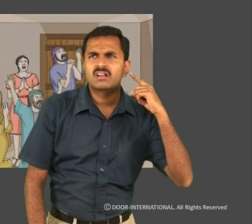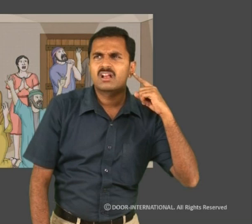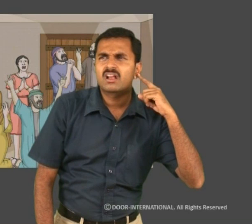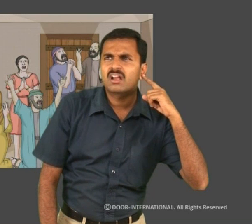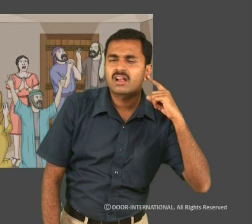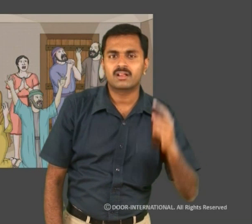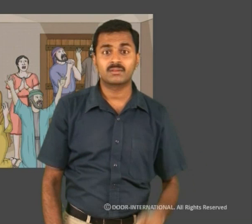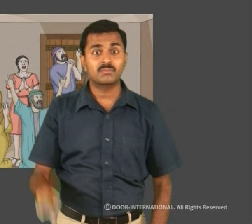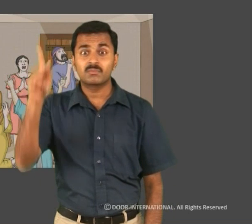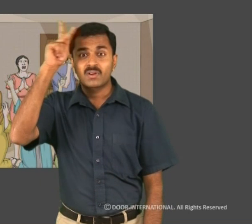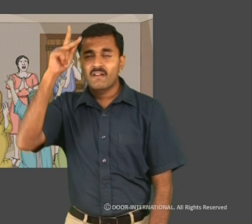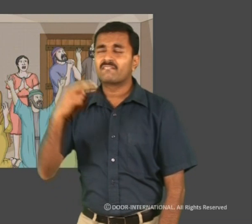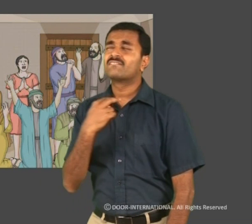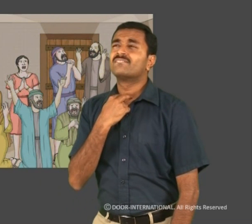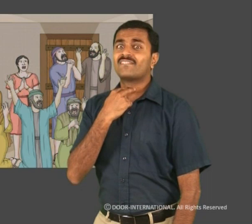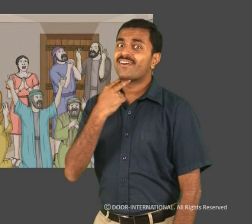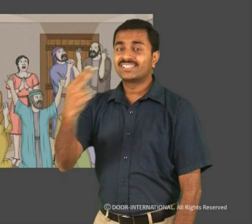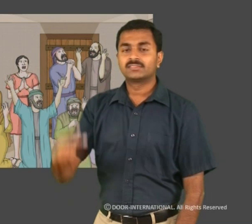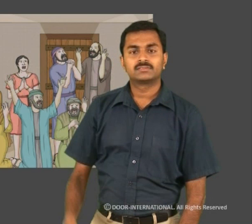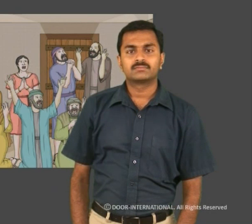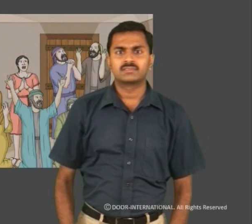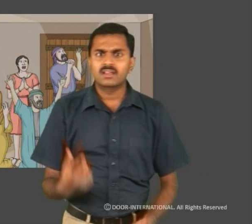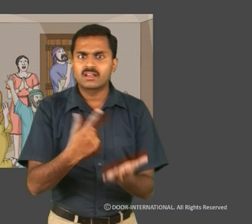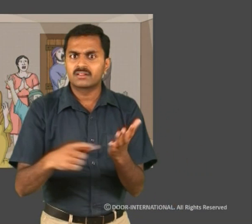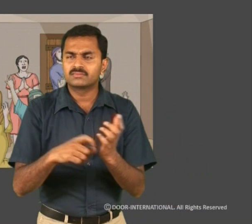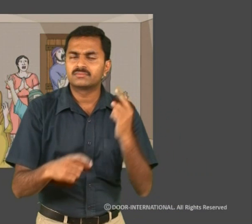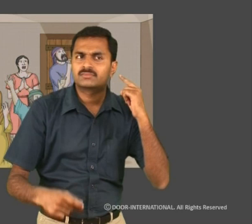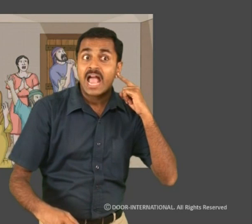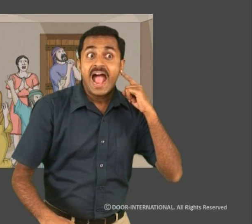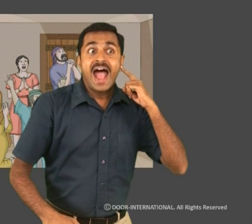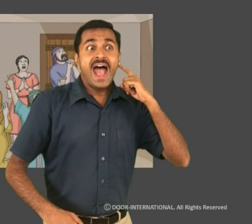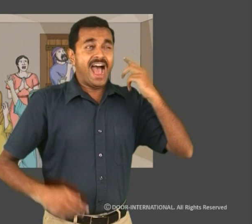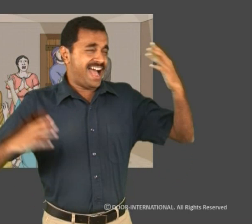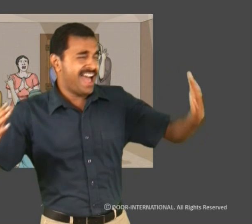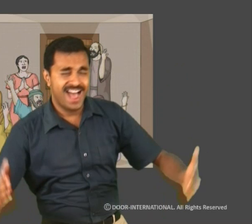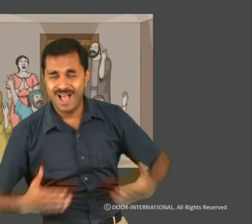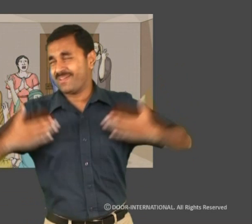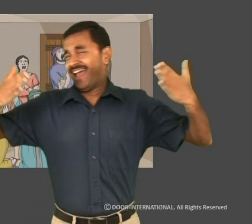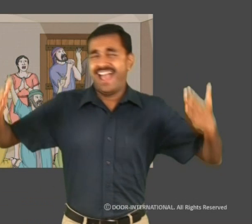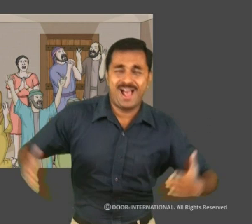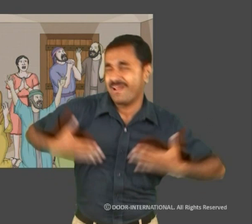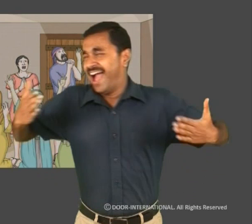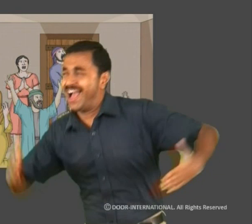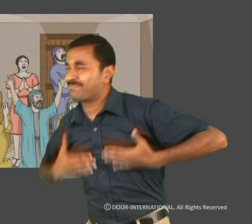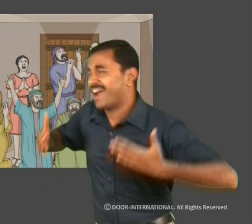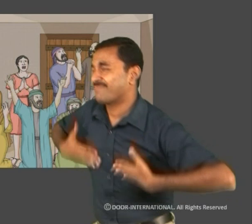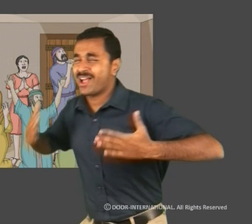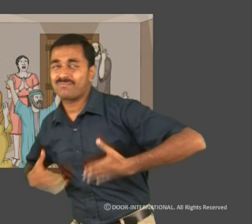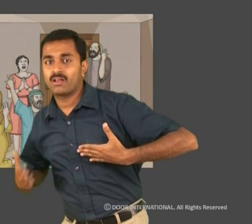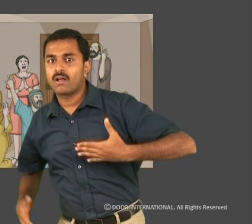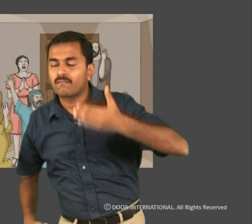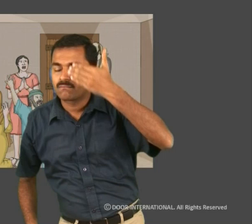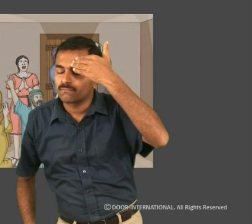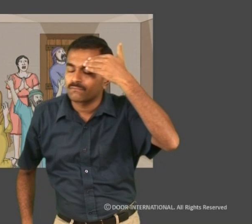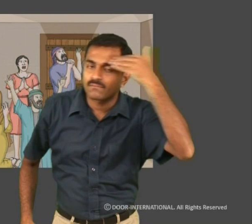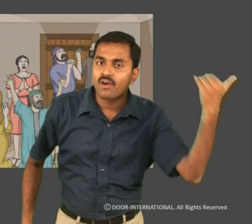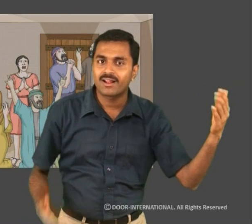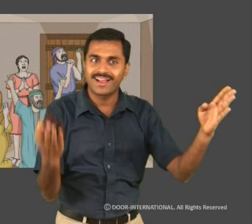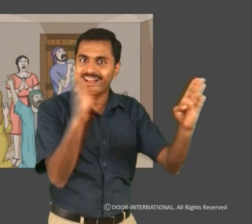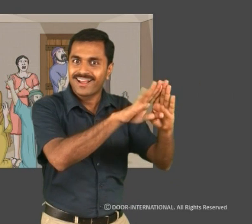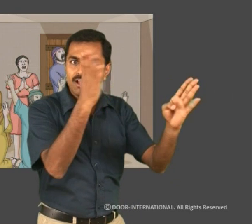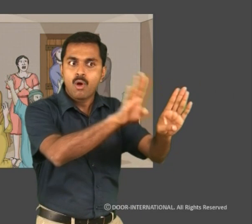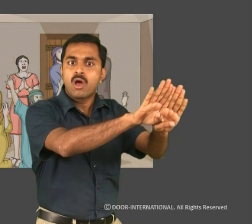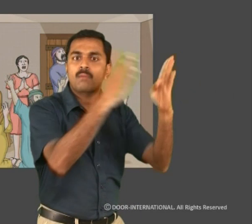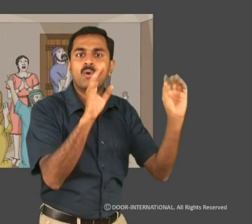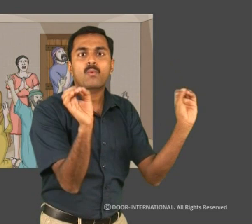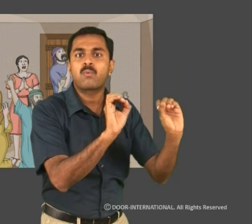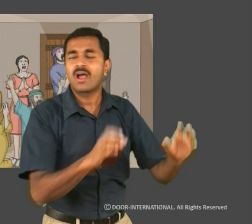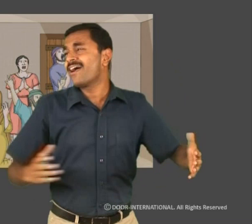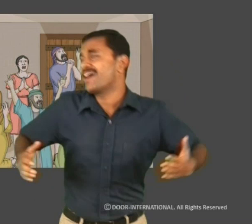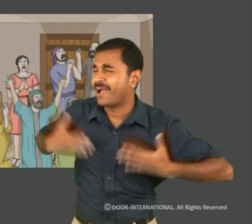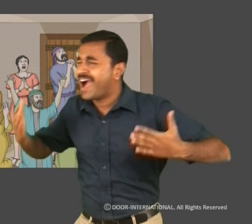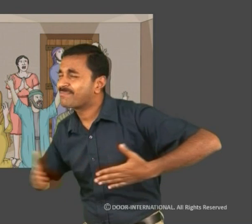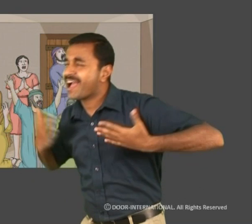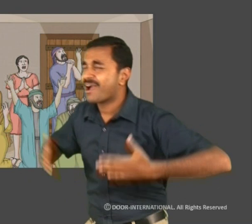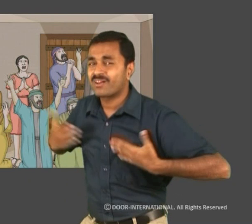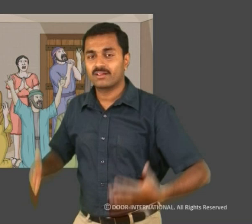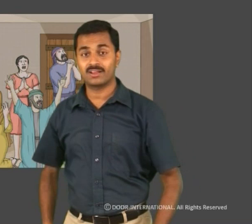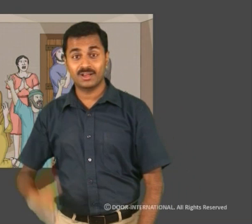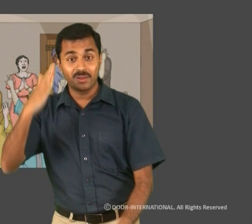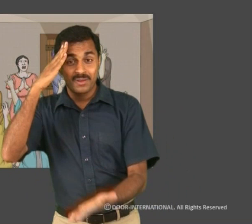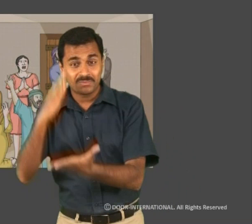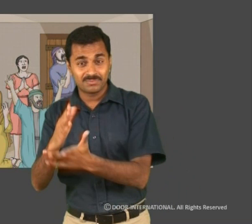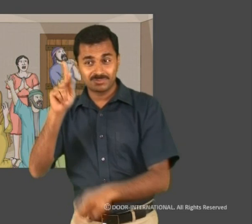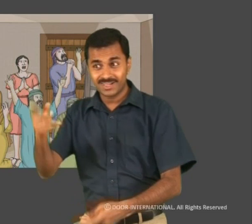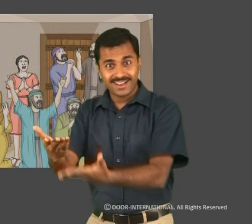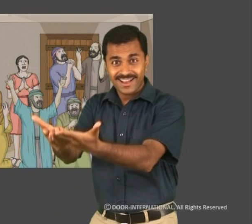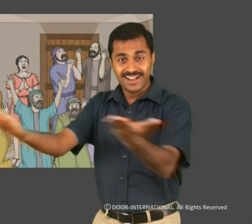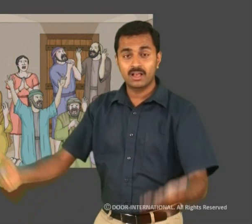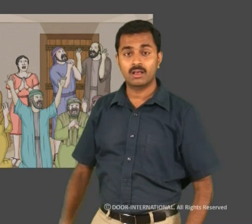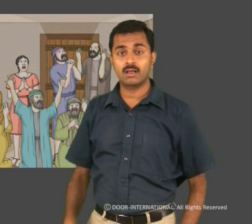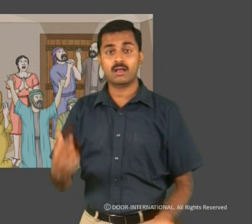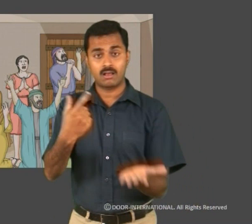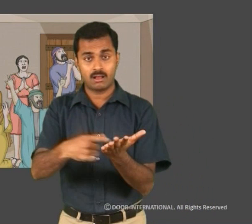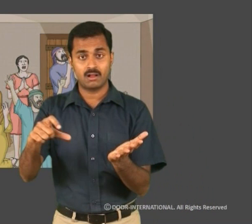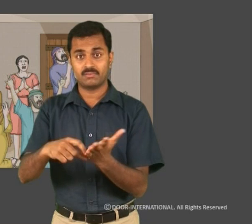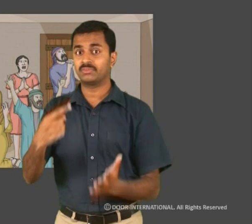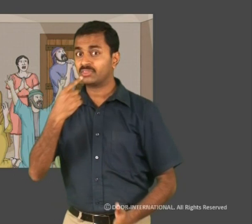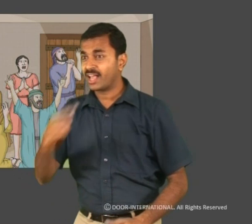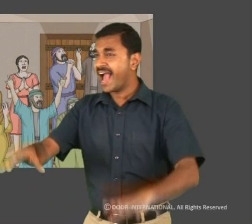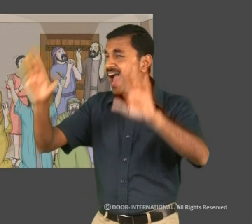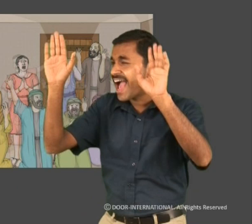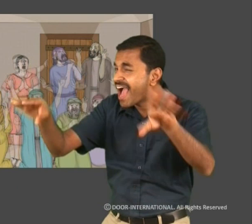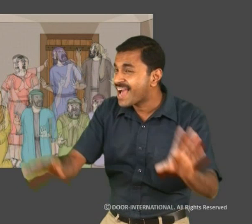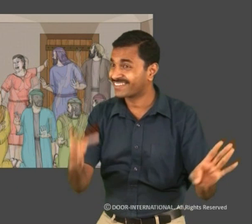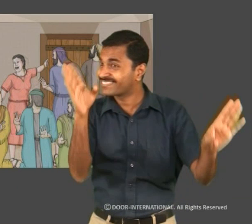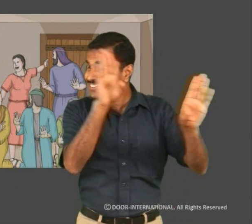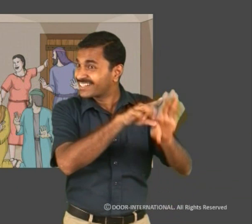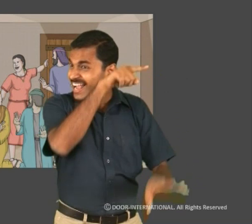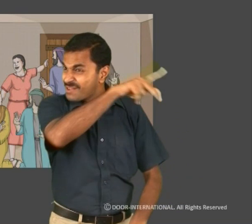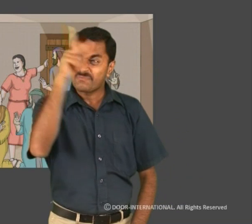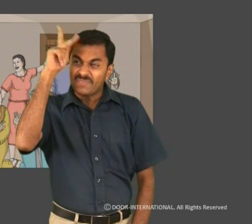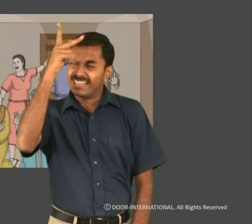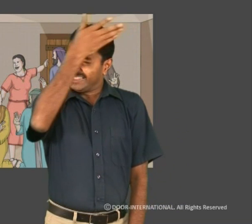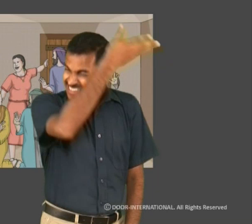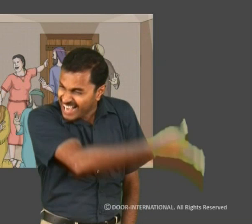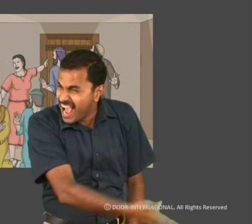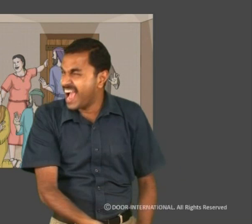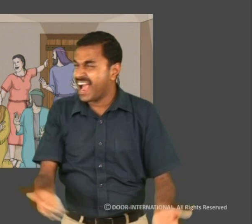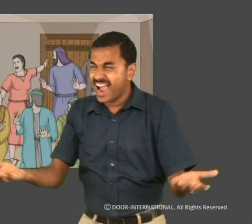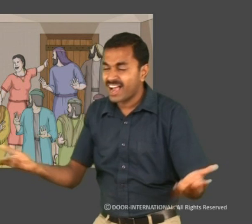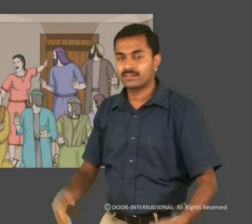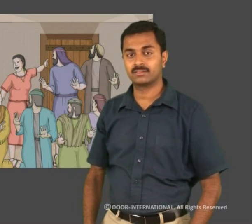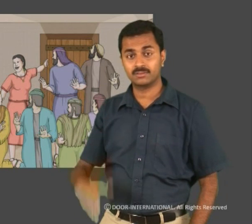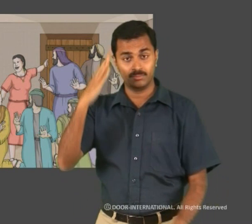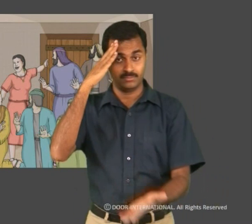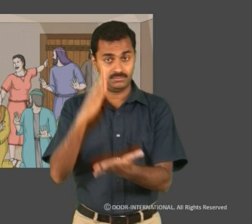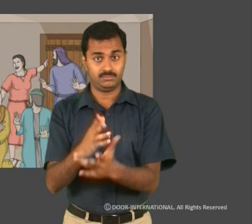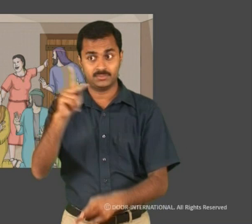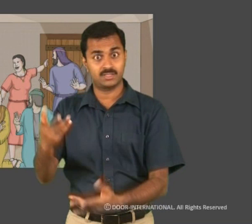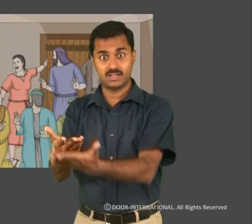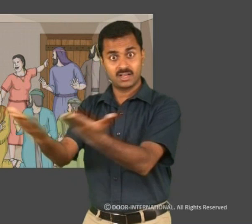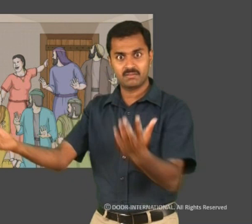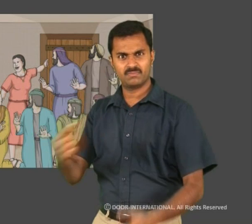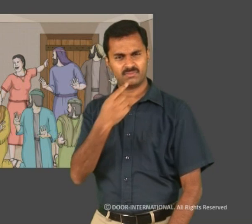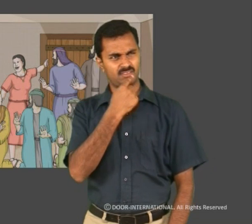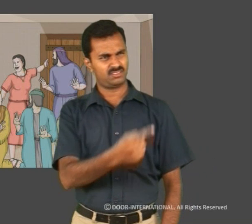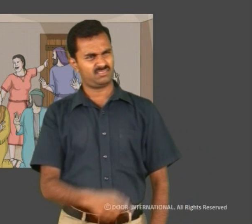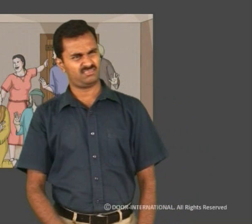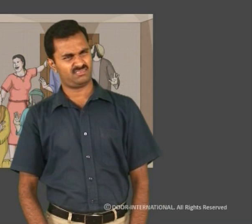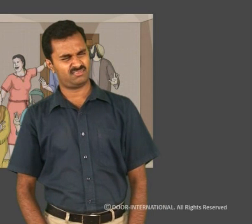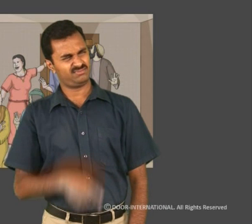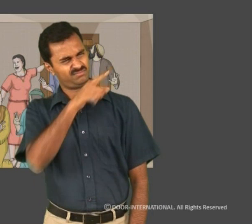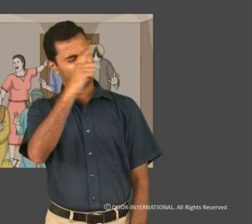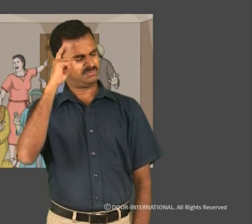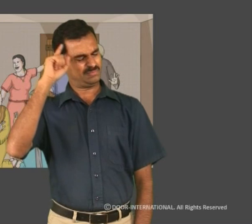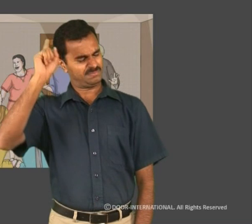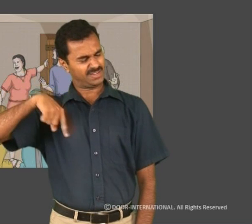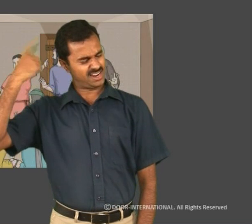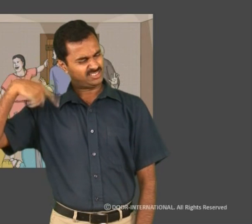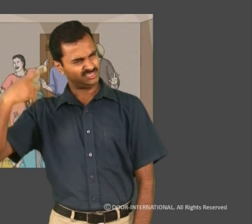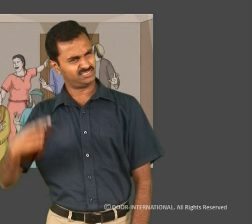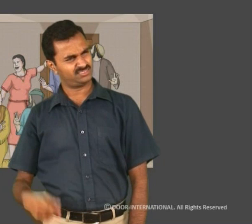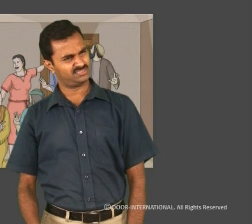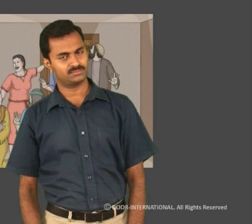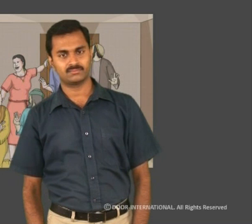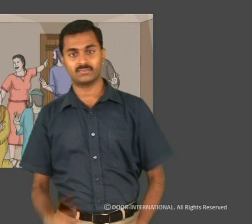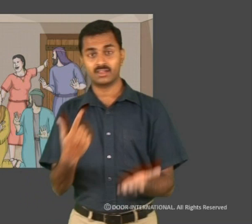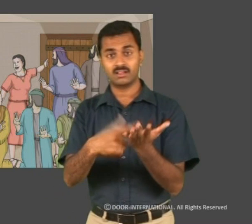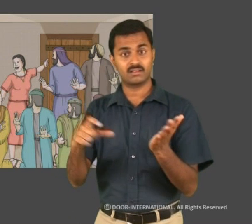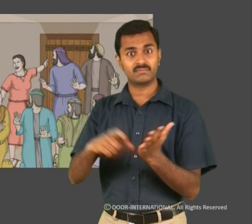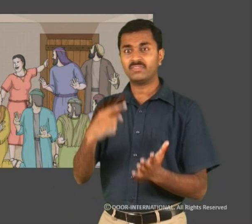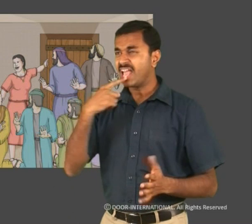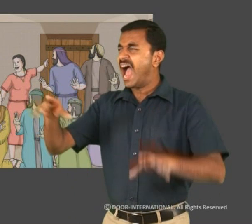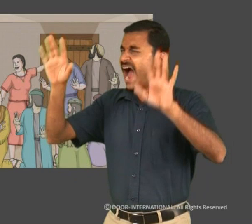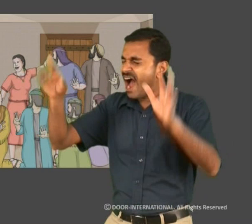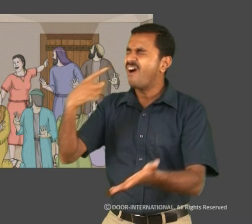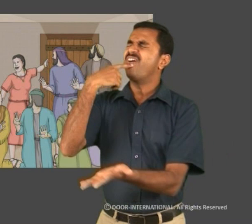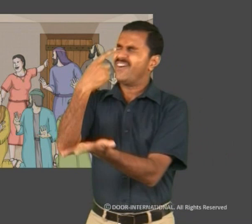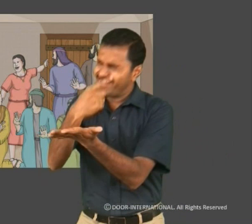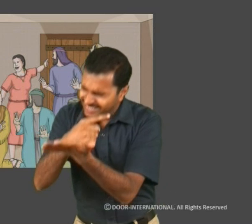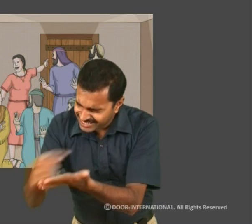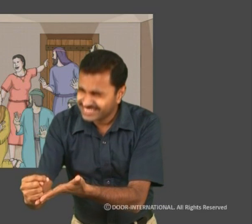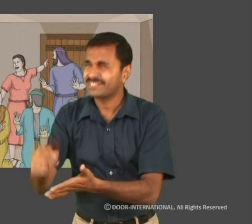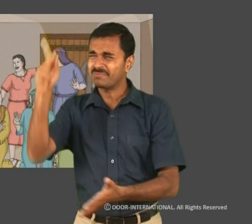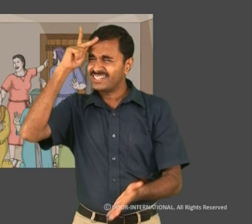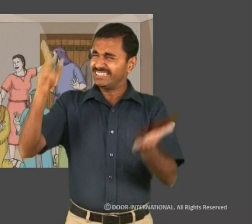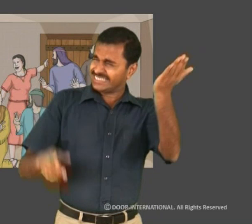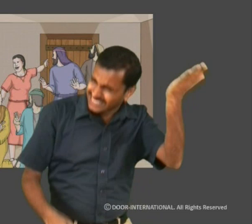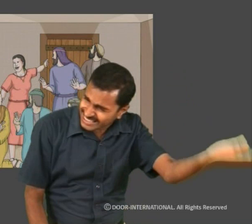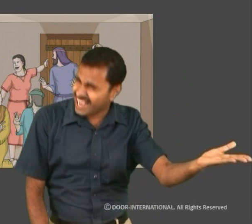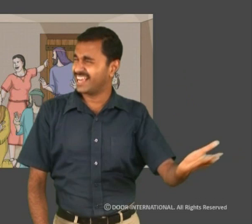When she recognized Peter’s voice, she was so overjoyed that she forgot to open the gate, but ran inside and announced, “Peter is standing at the gate!”